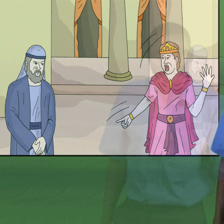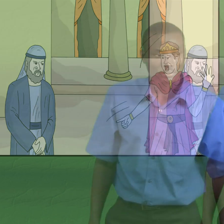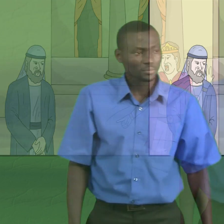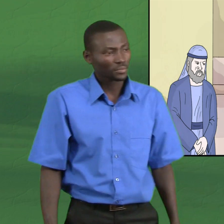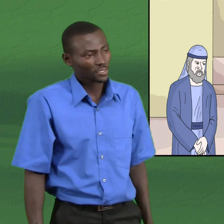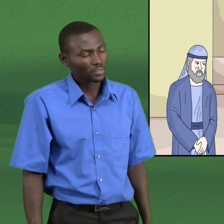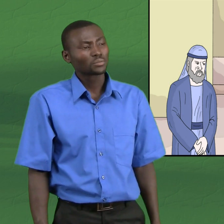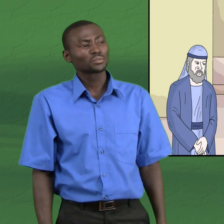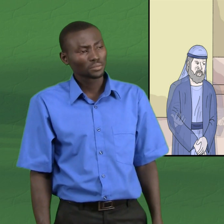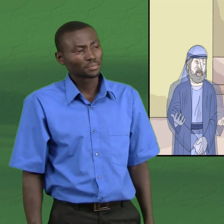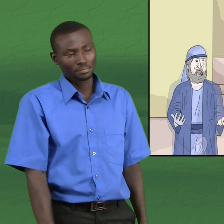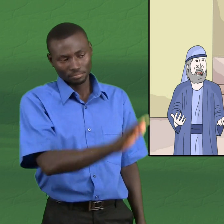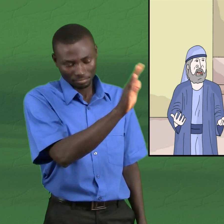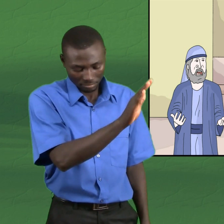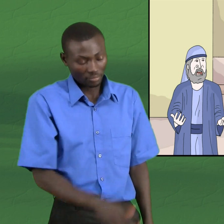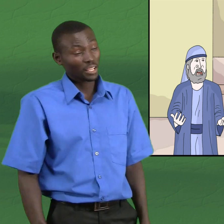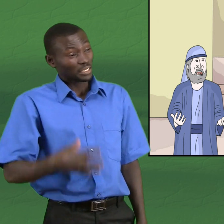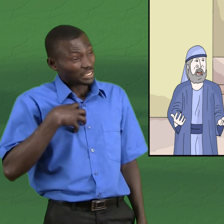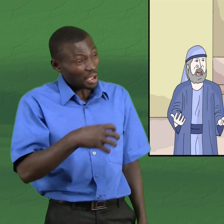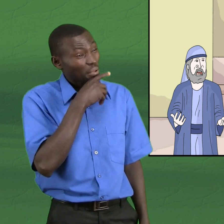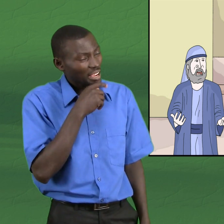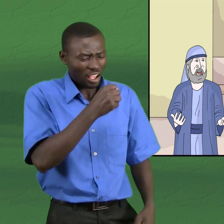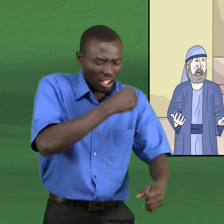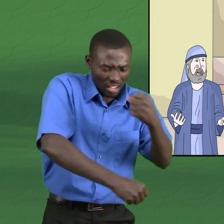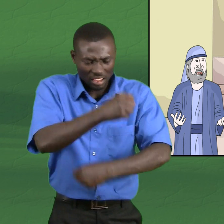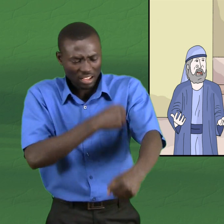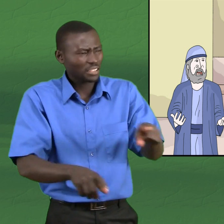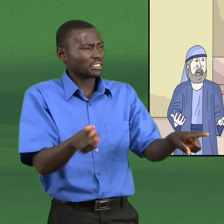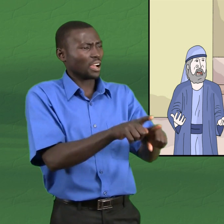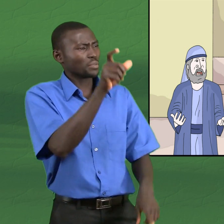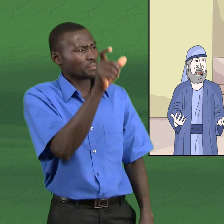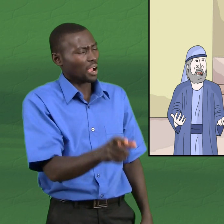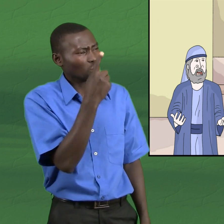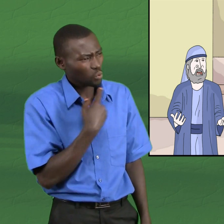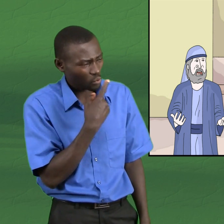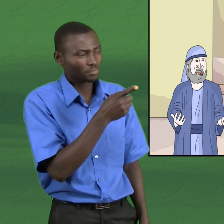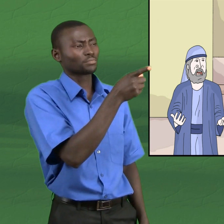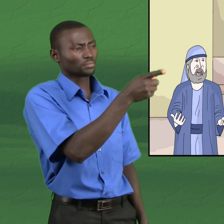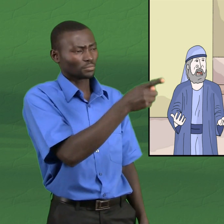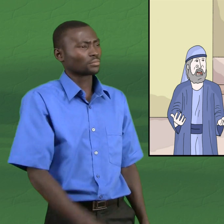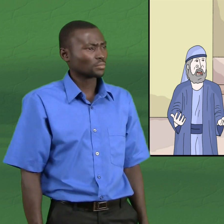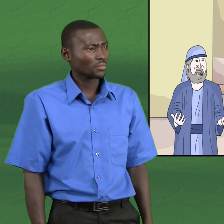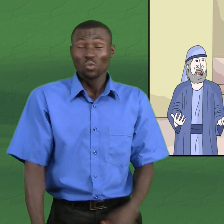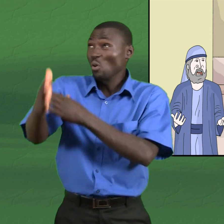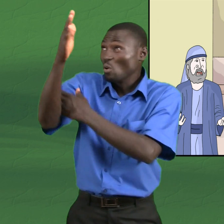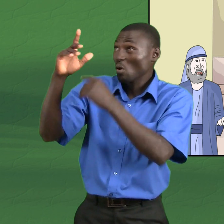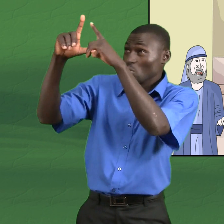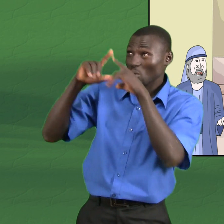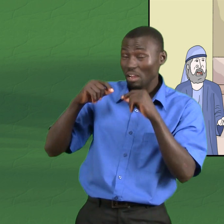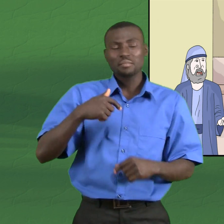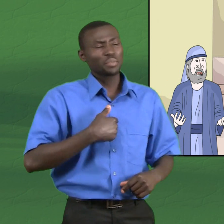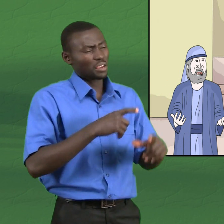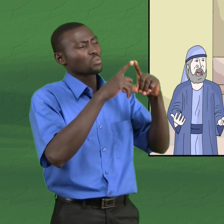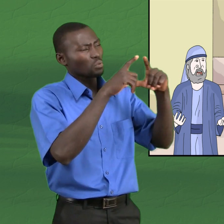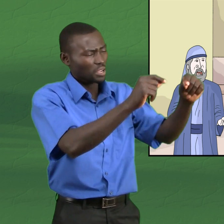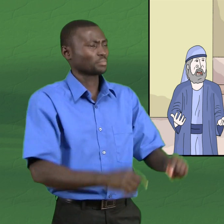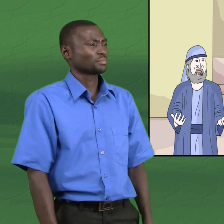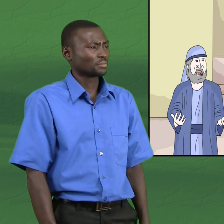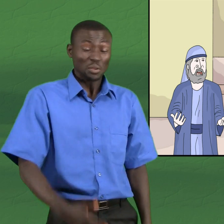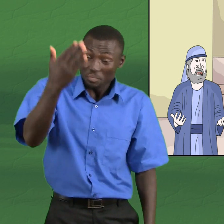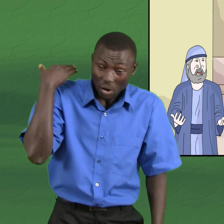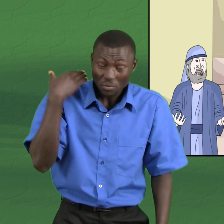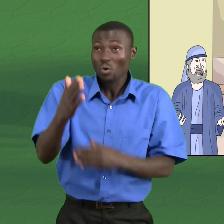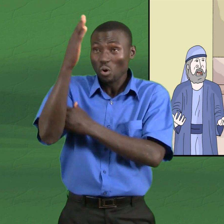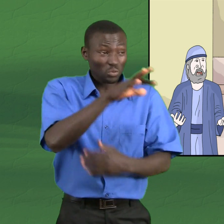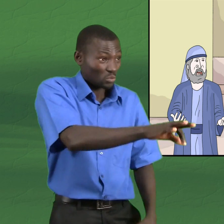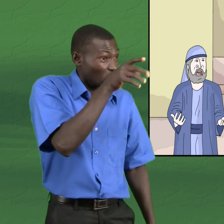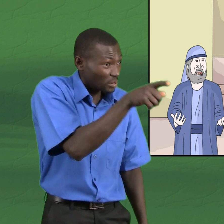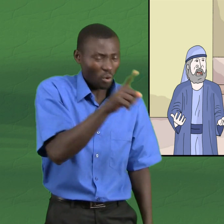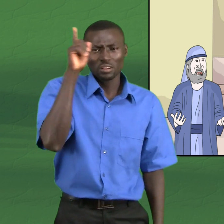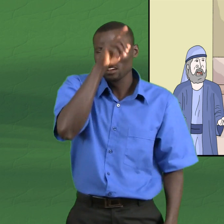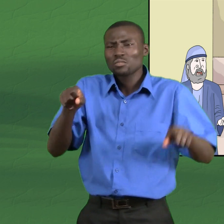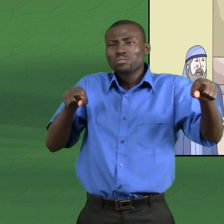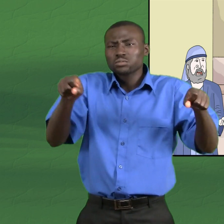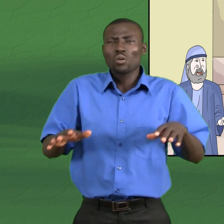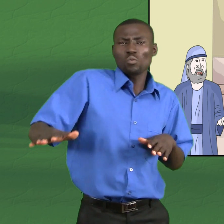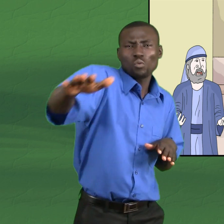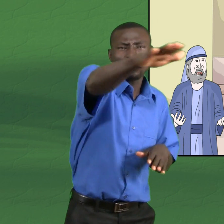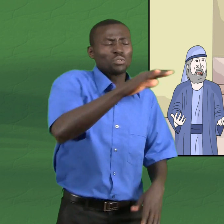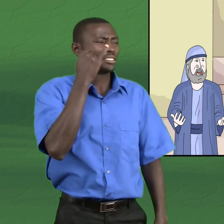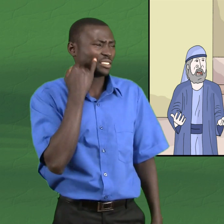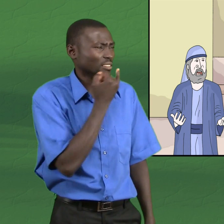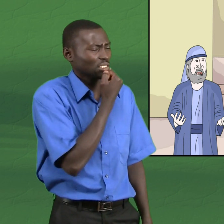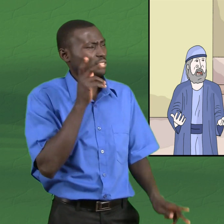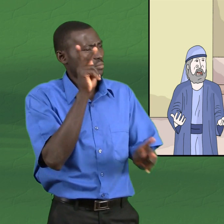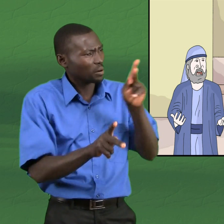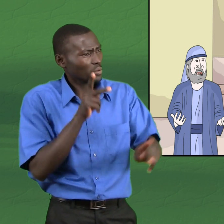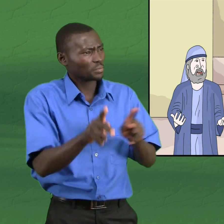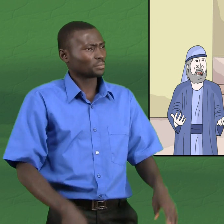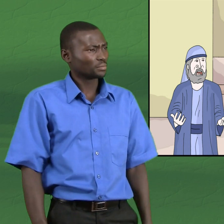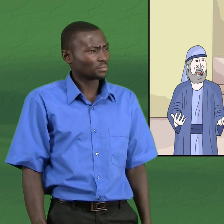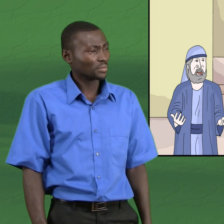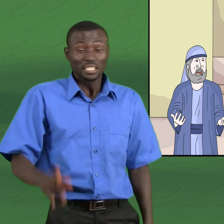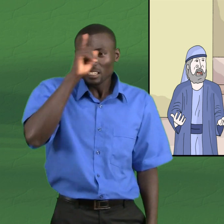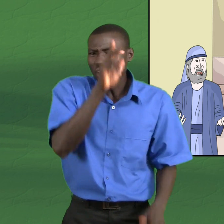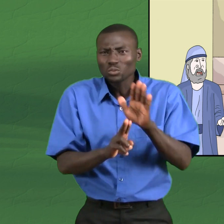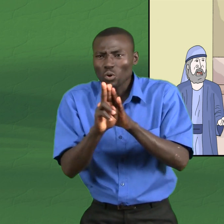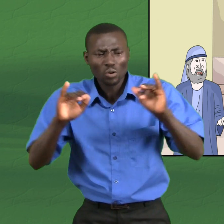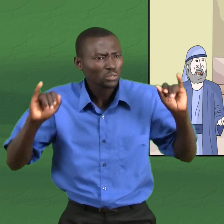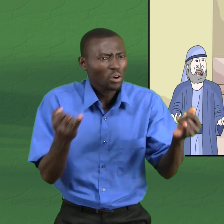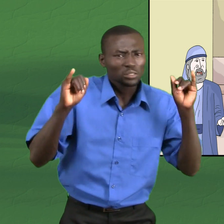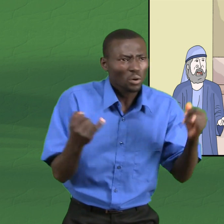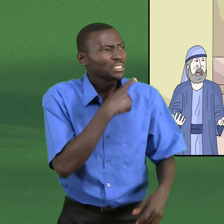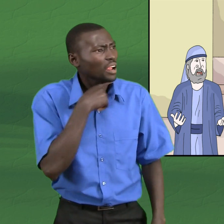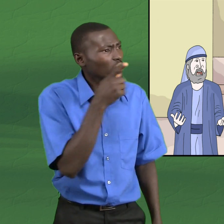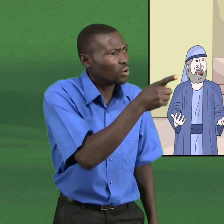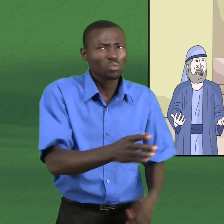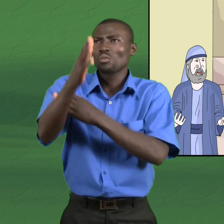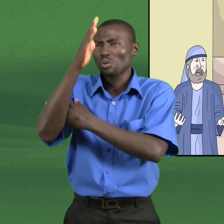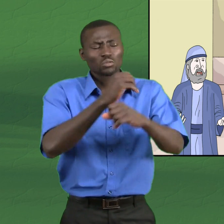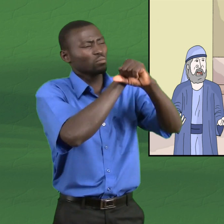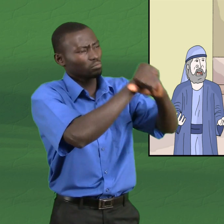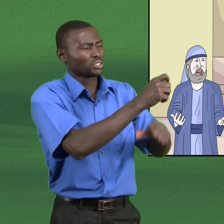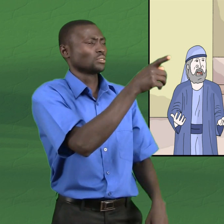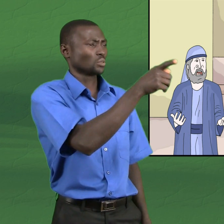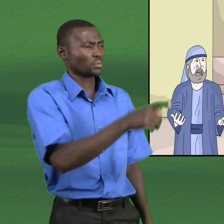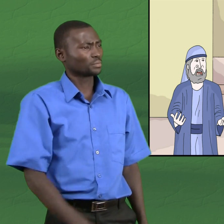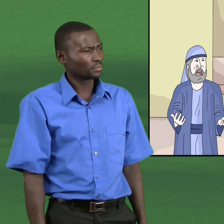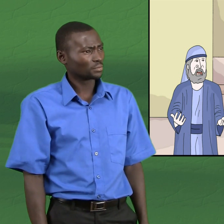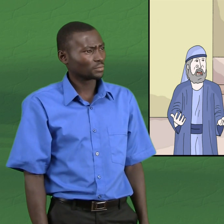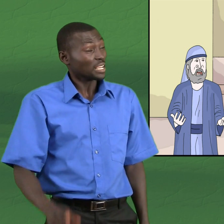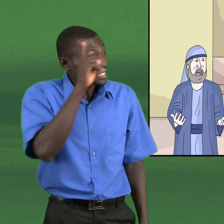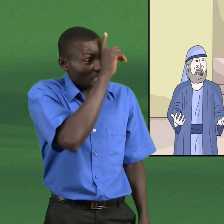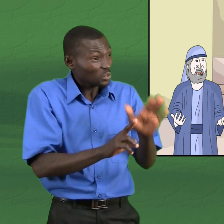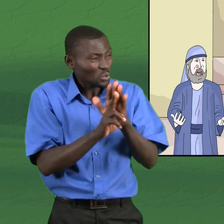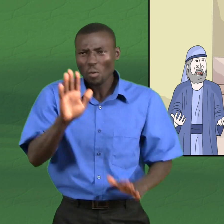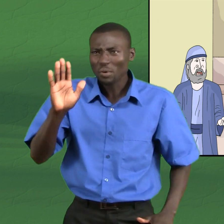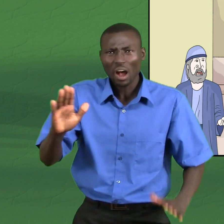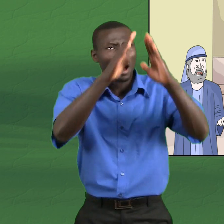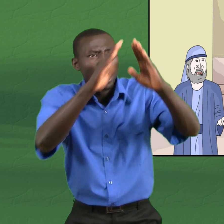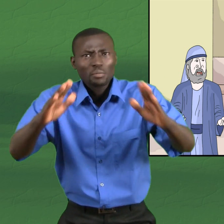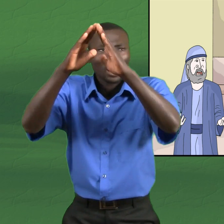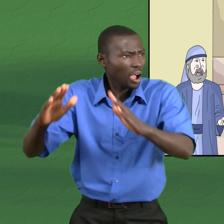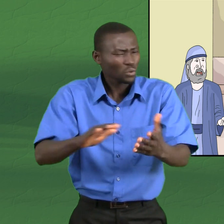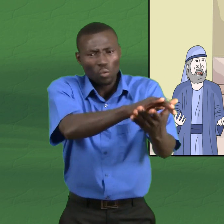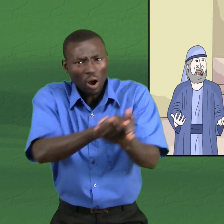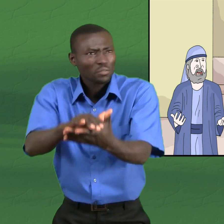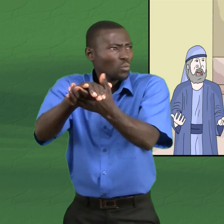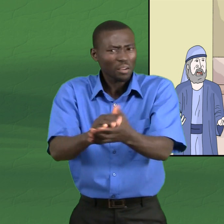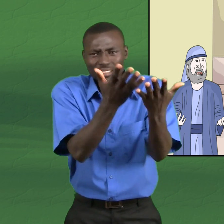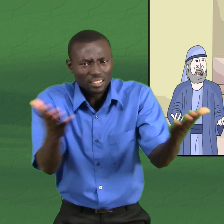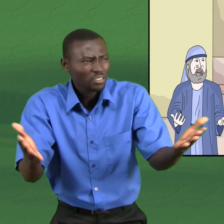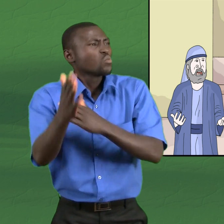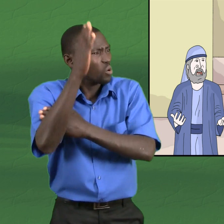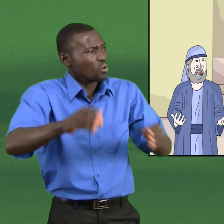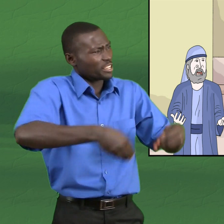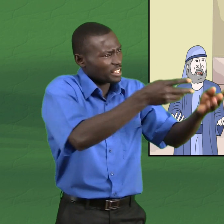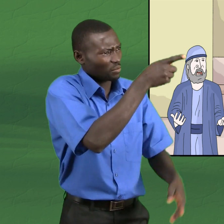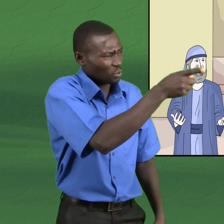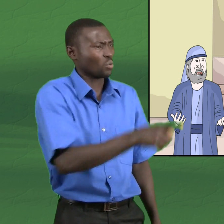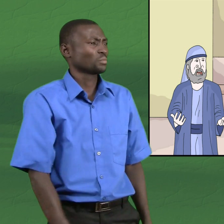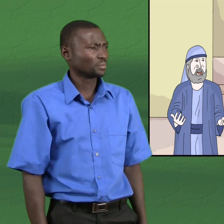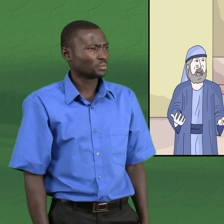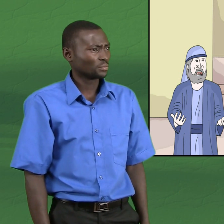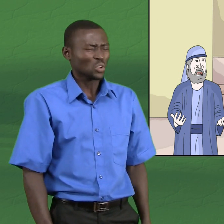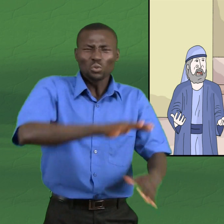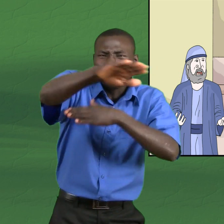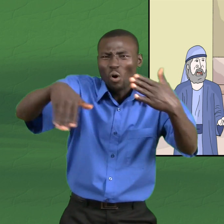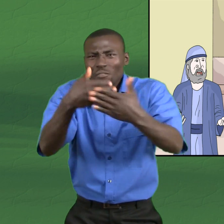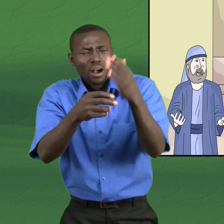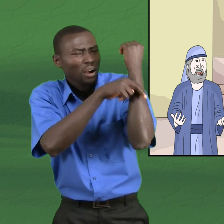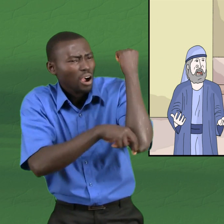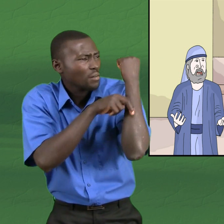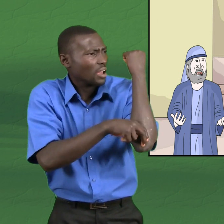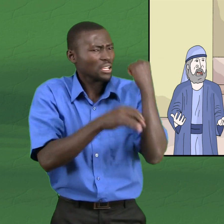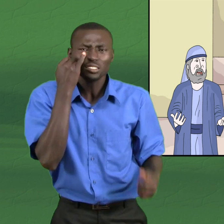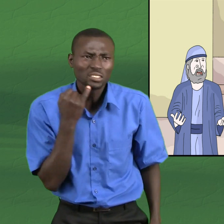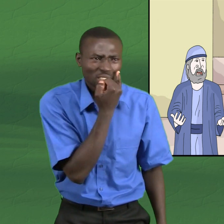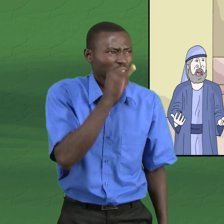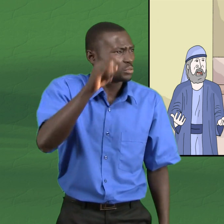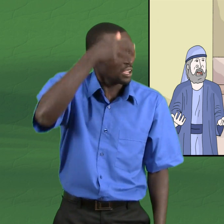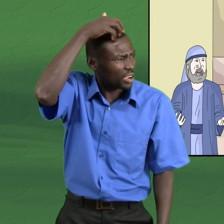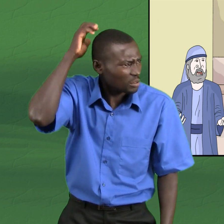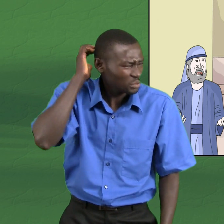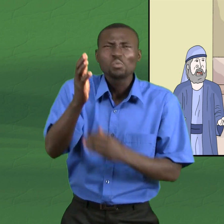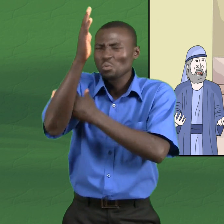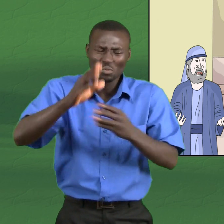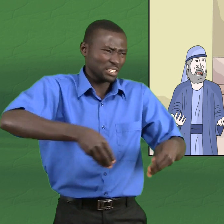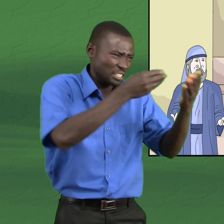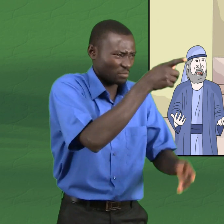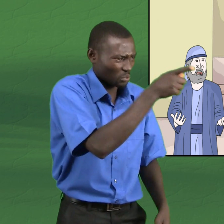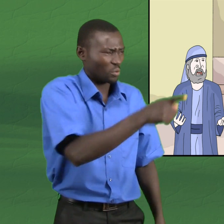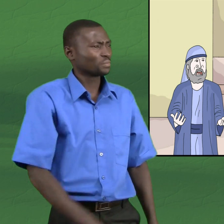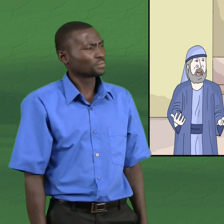Then Nathan said to David, “You are that man! This is what the LORD, the God of Israel, says: ‘I anointed you king over Israel, and I delivered you from the hand of Saul. I gave your master’s house to you and your master’s wives into your arms.